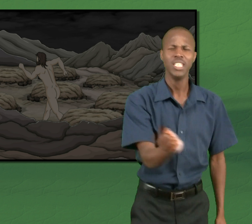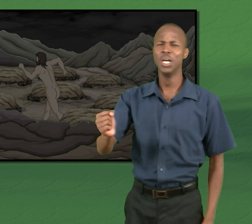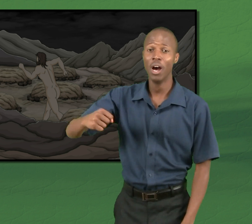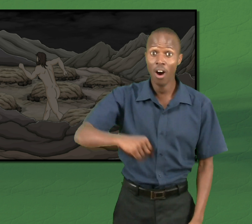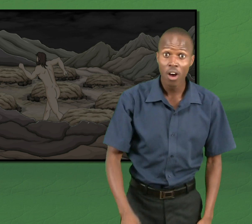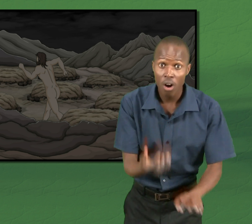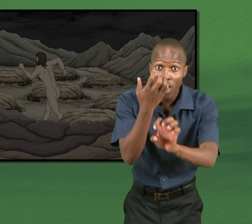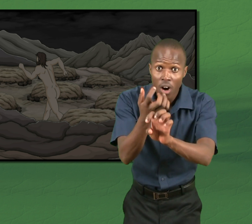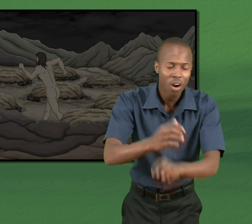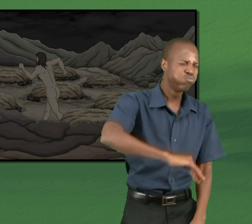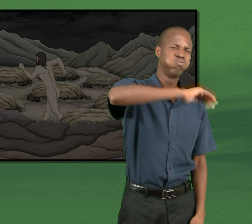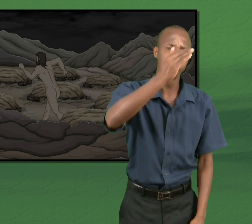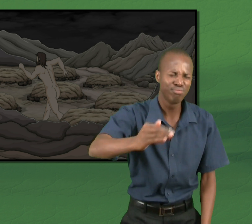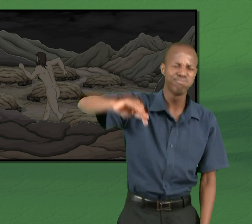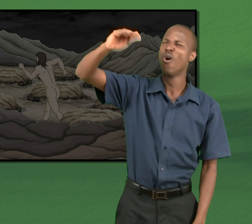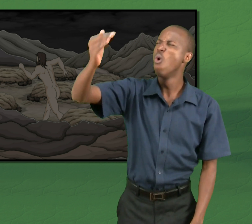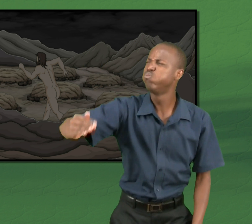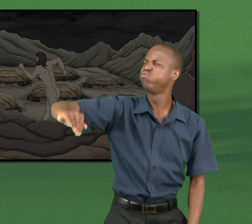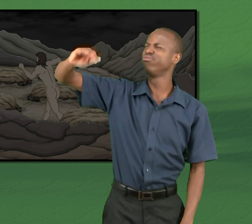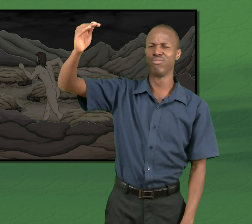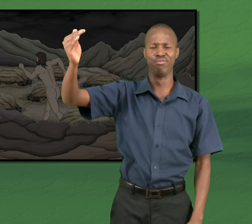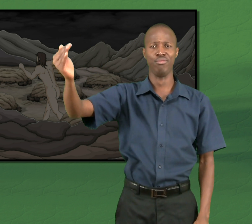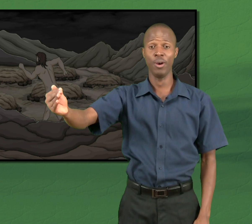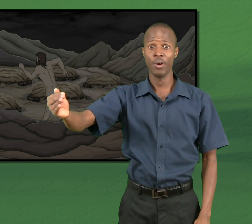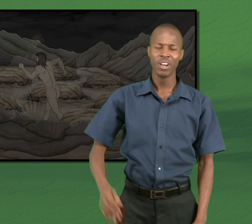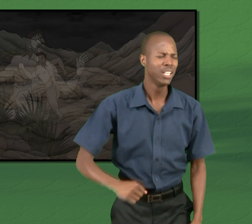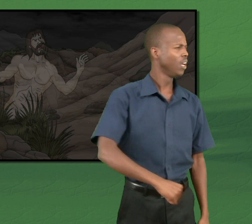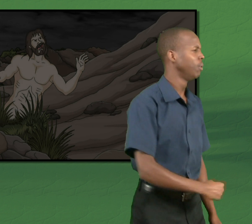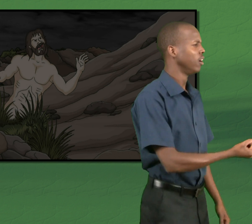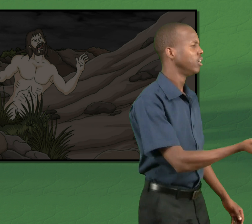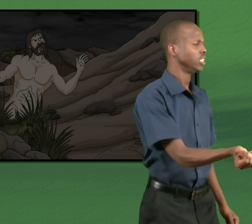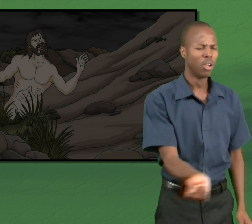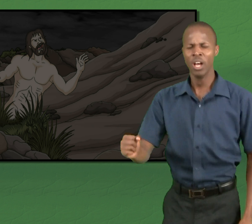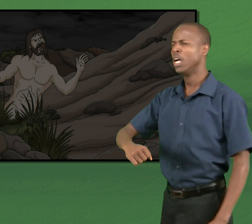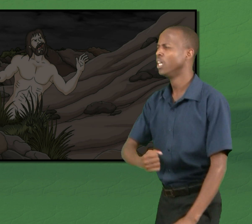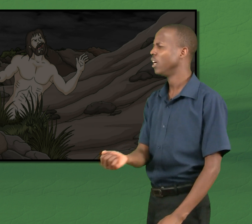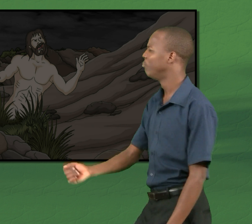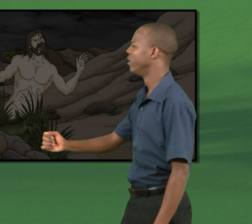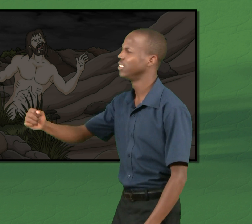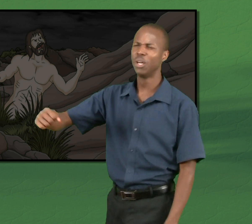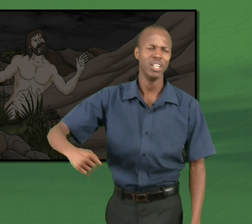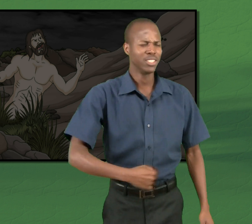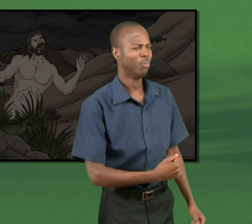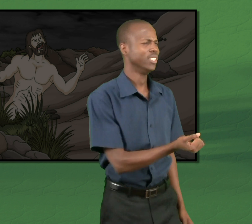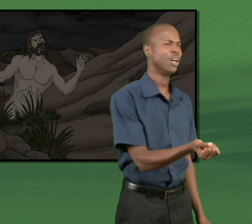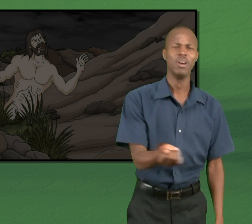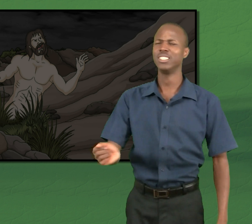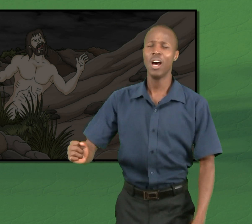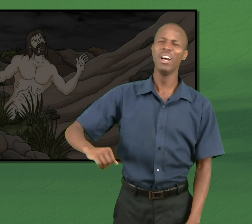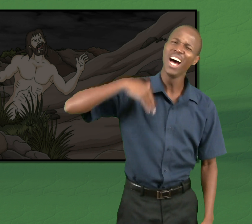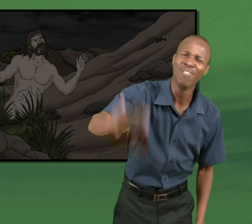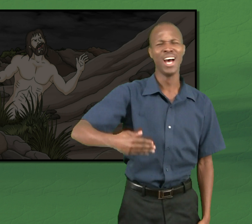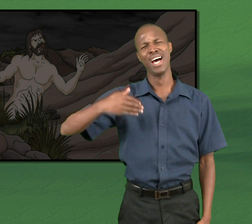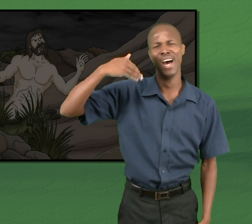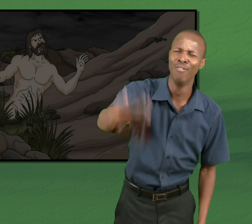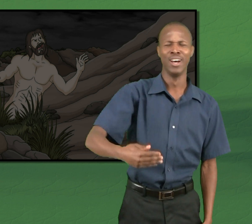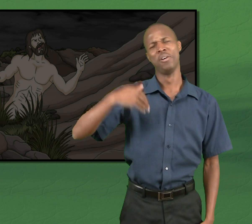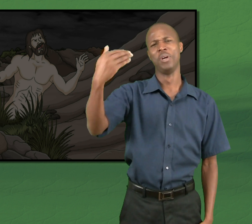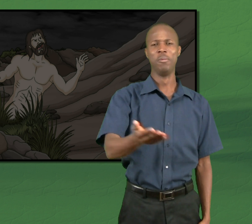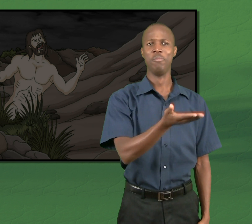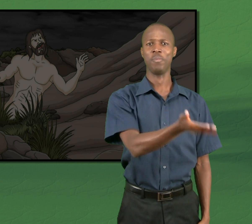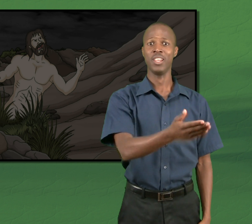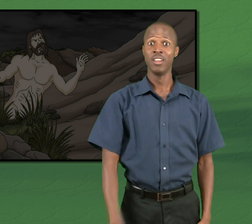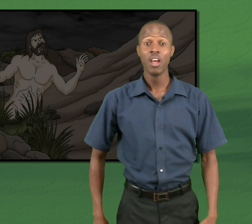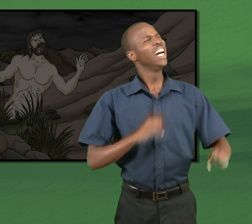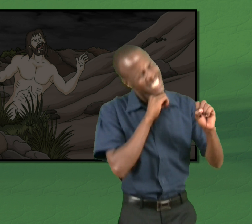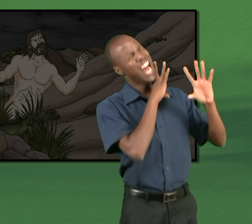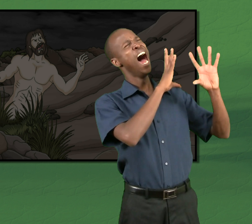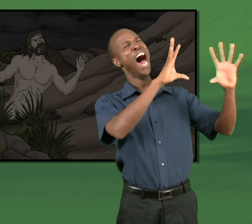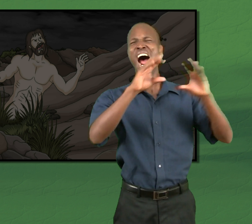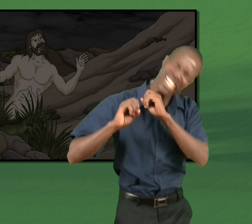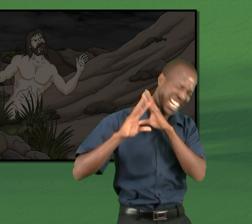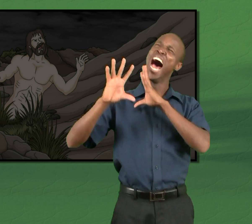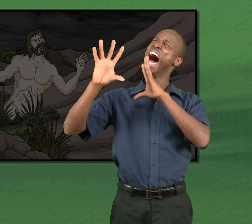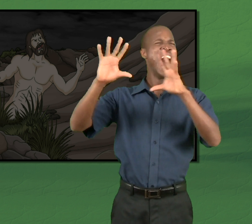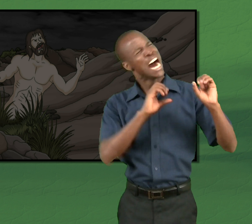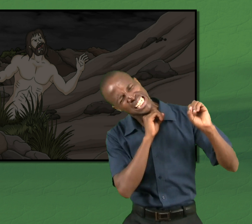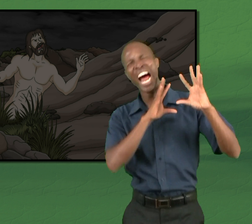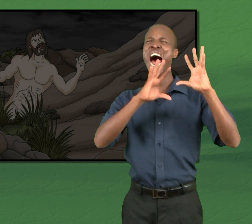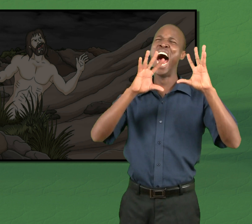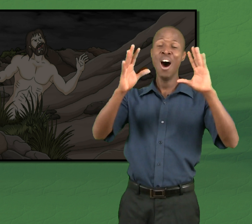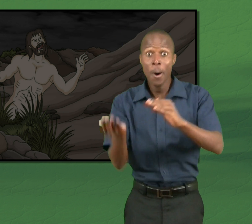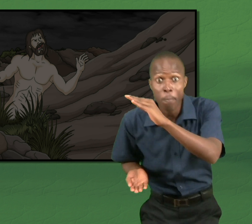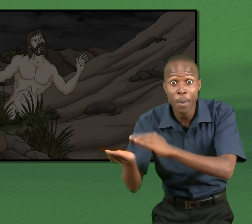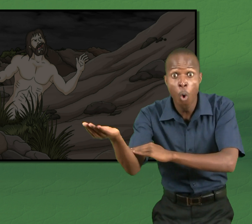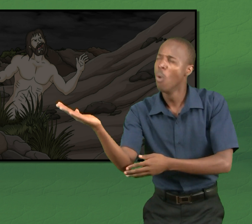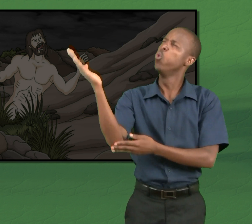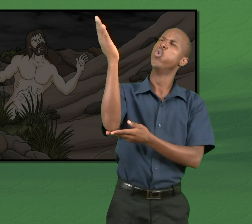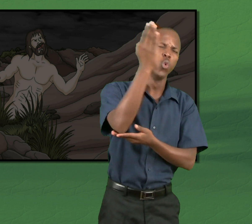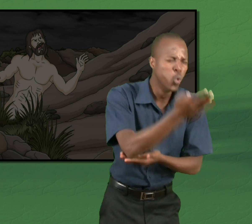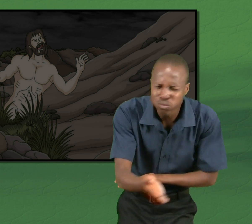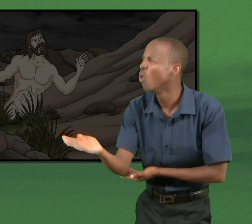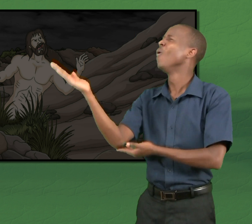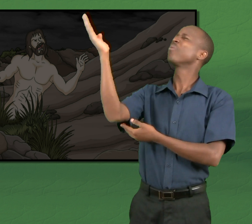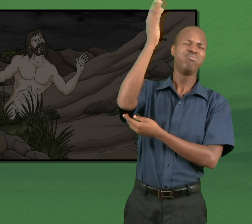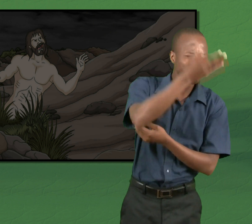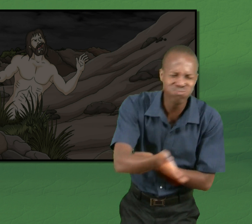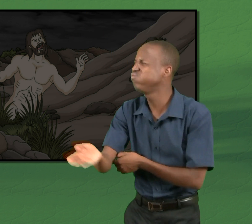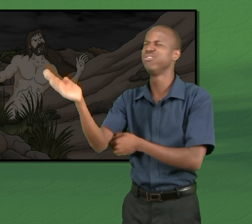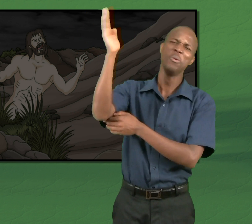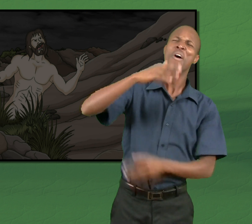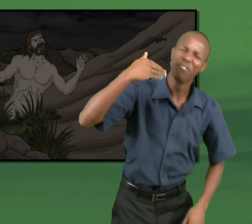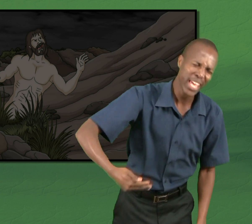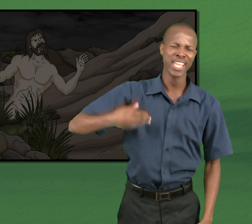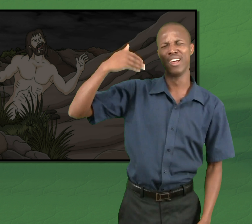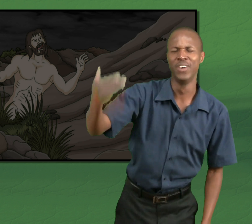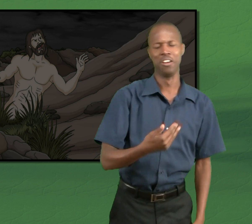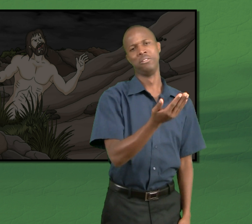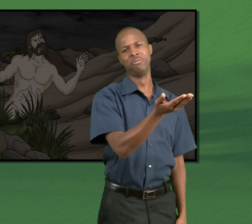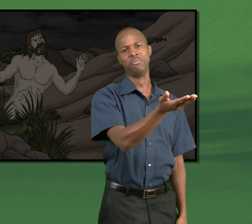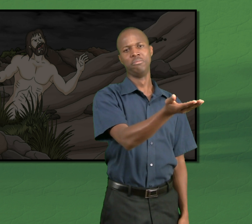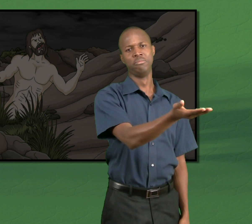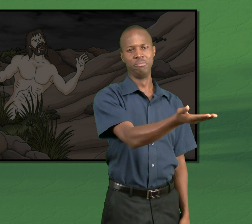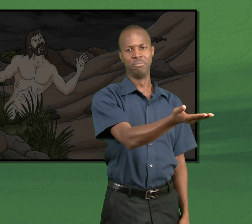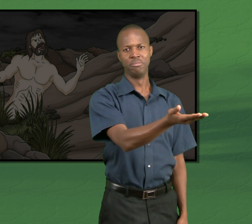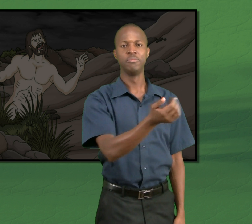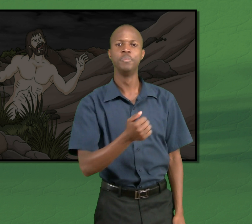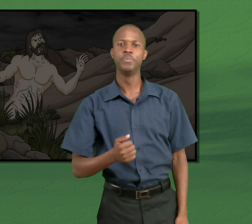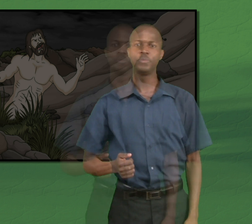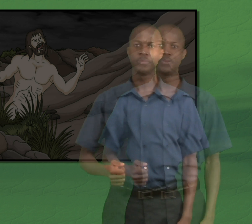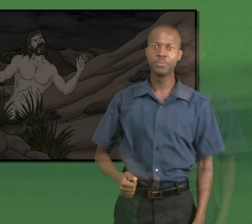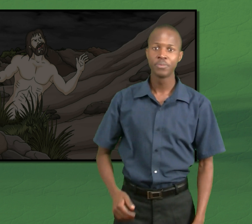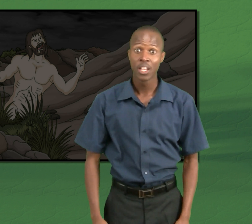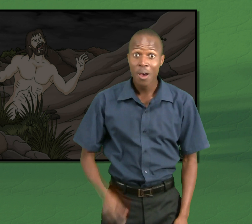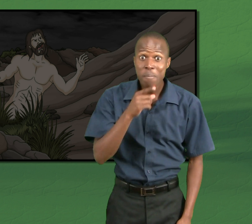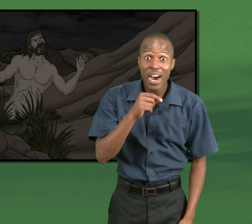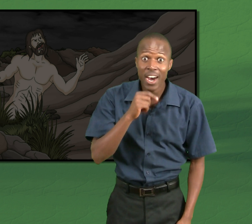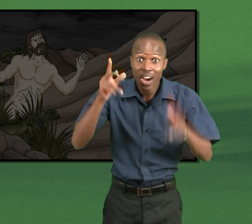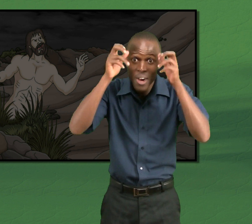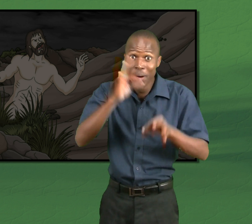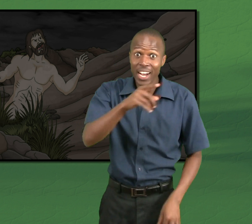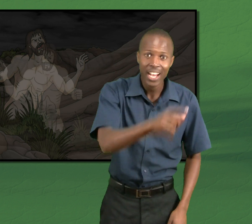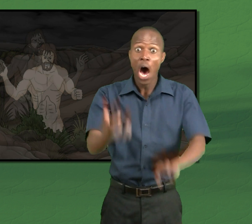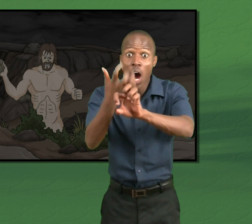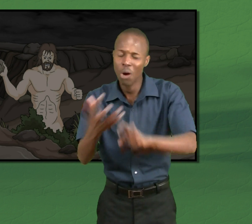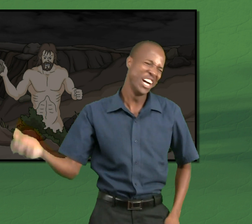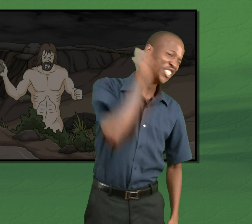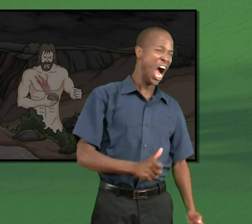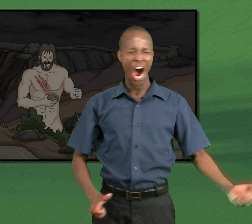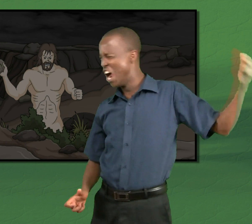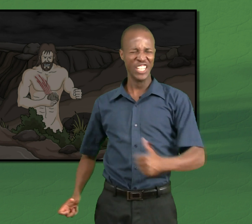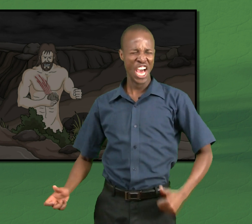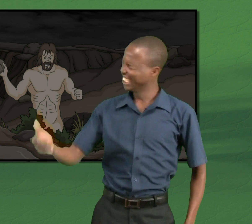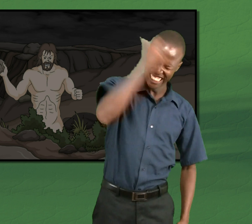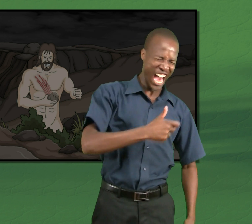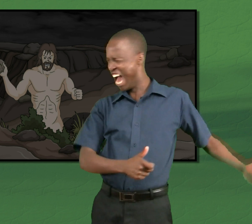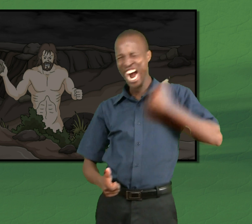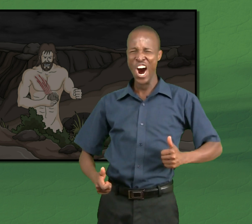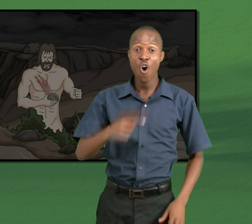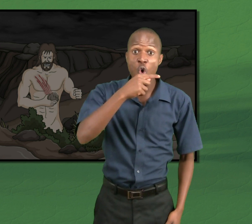This man had been living in the tombs and could no longer be restrained, even with chains.